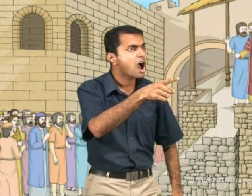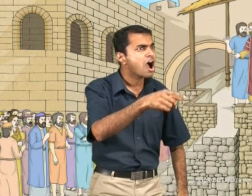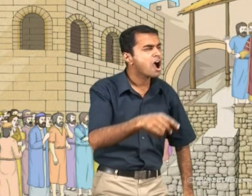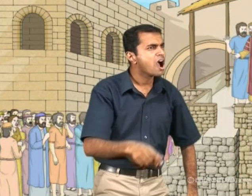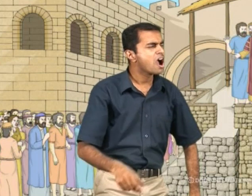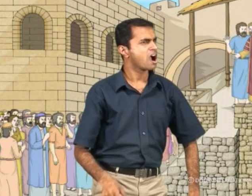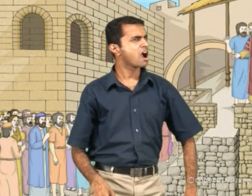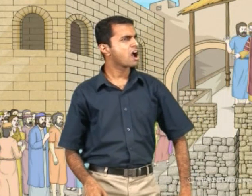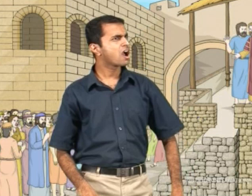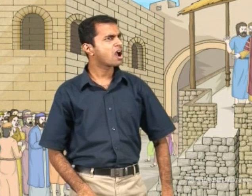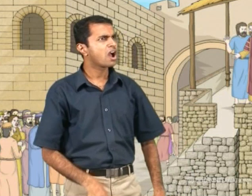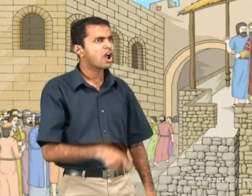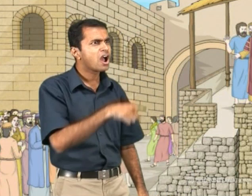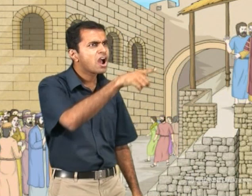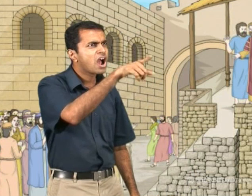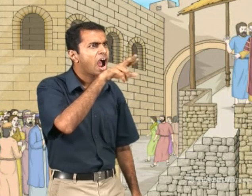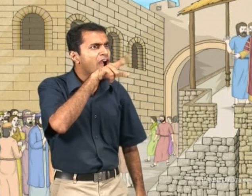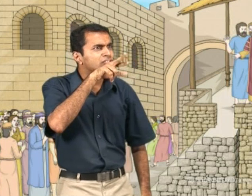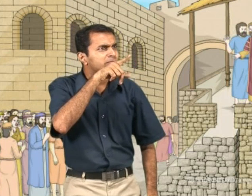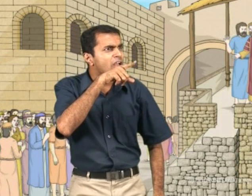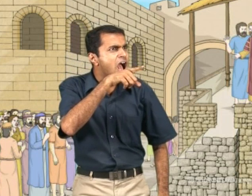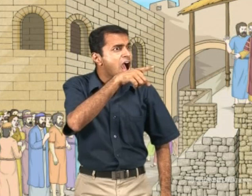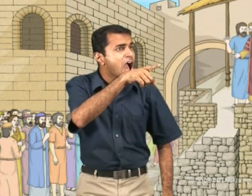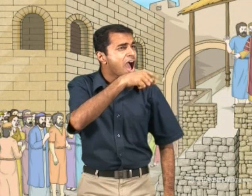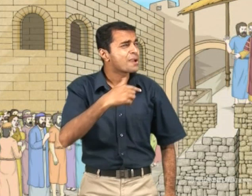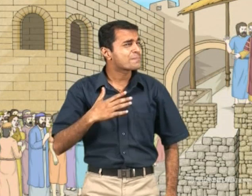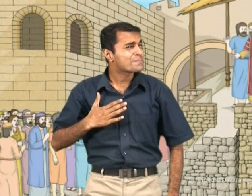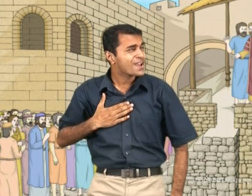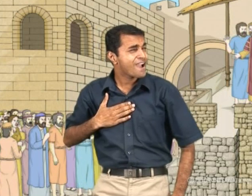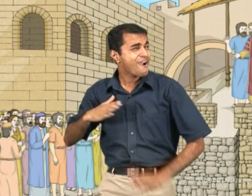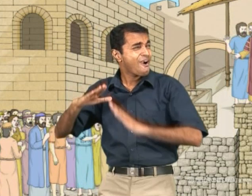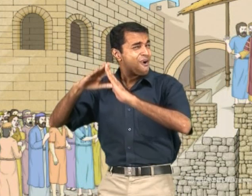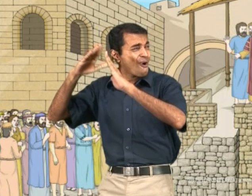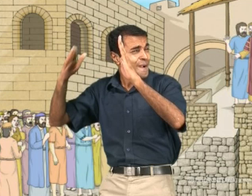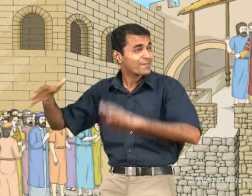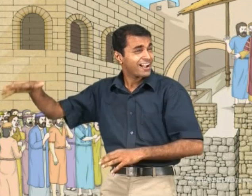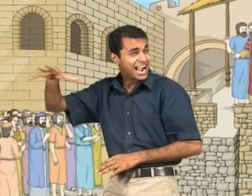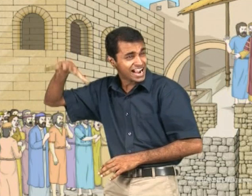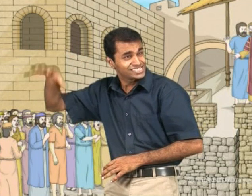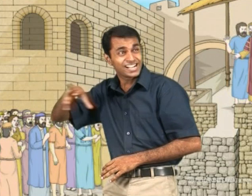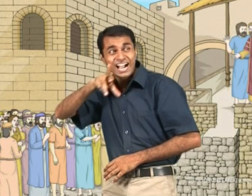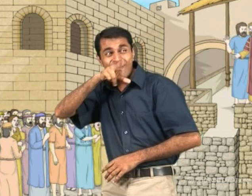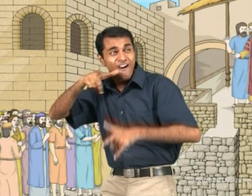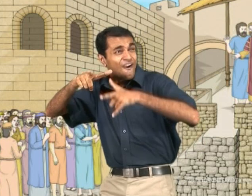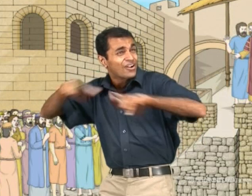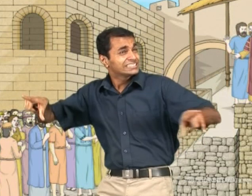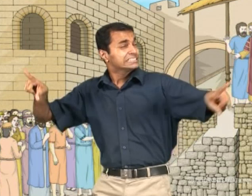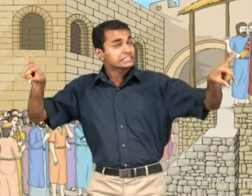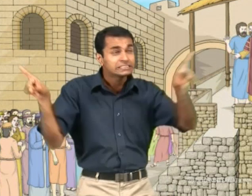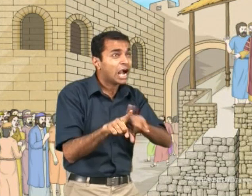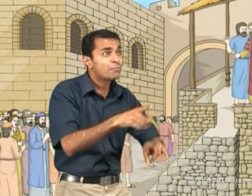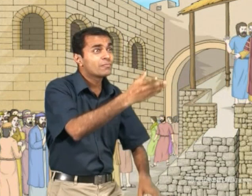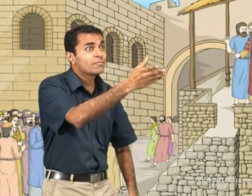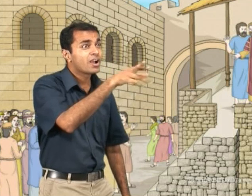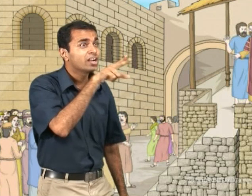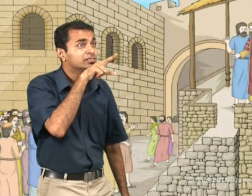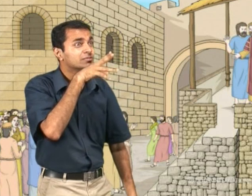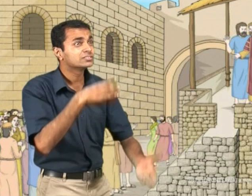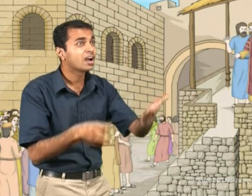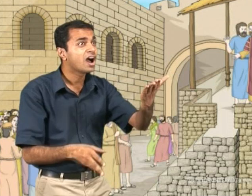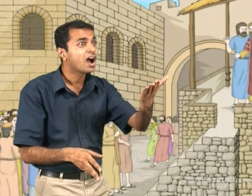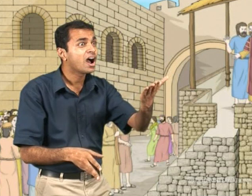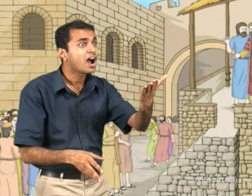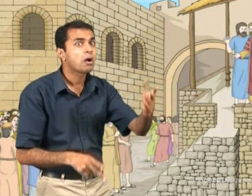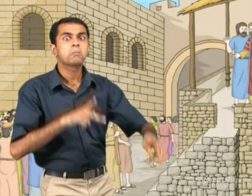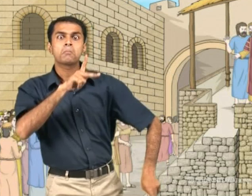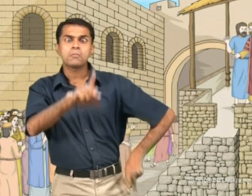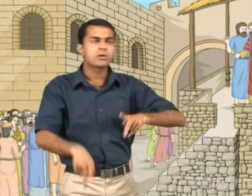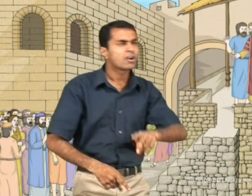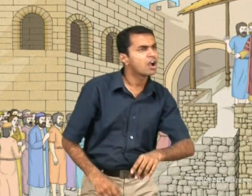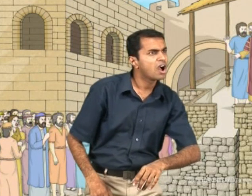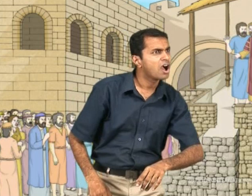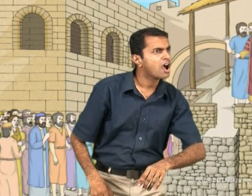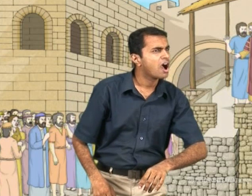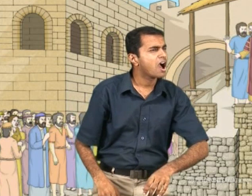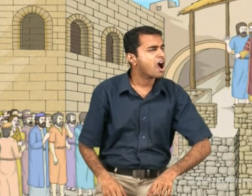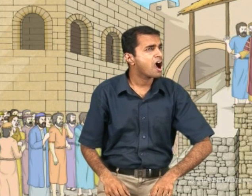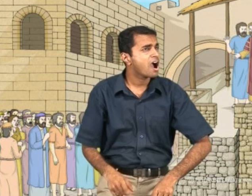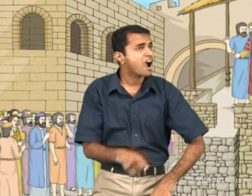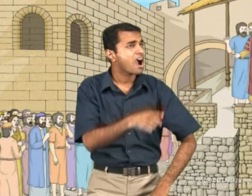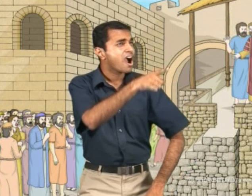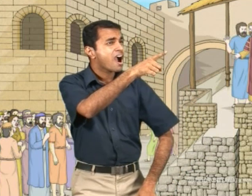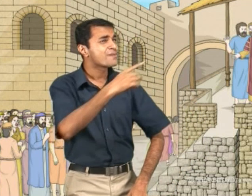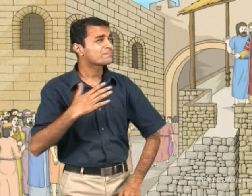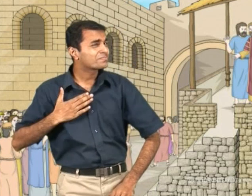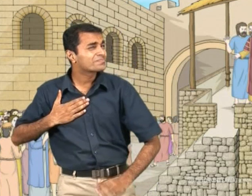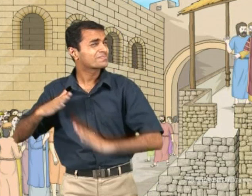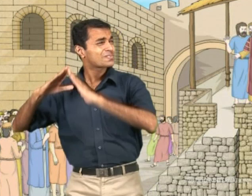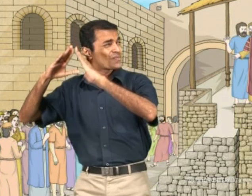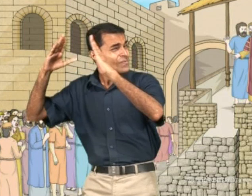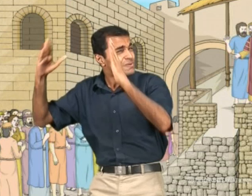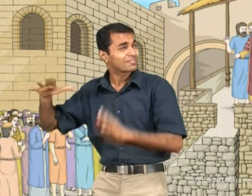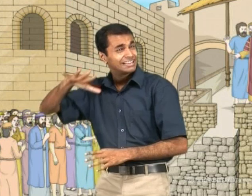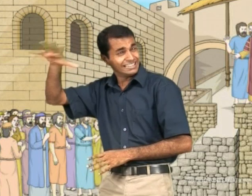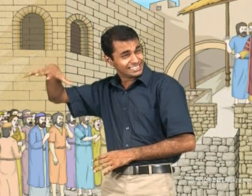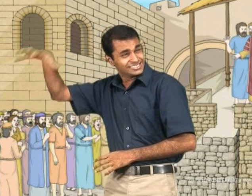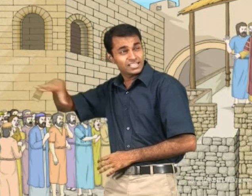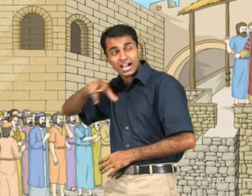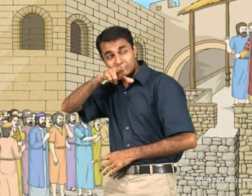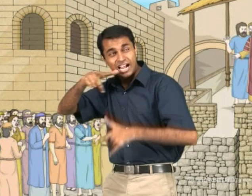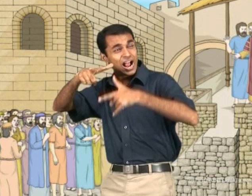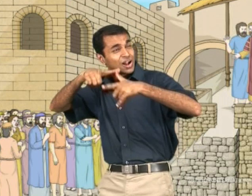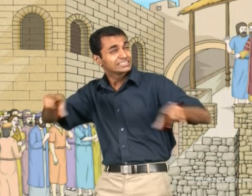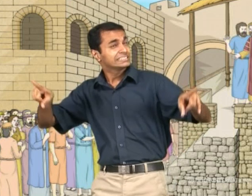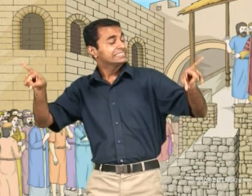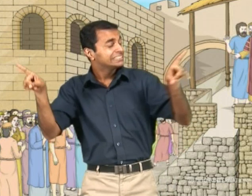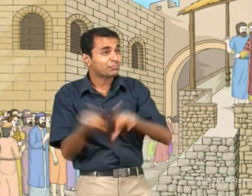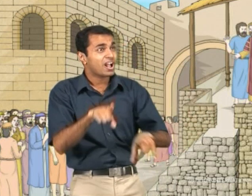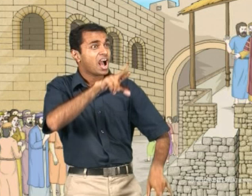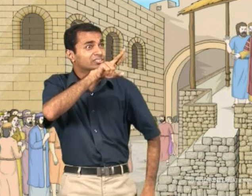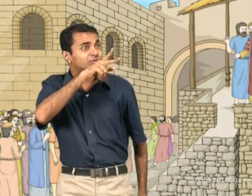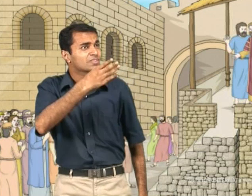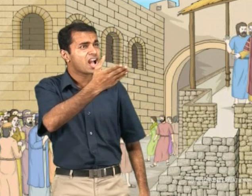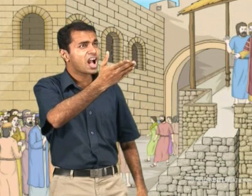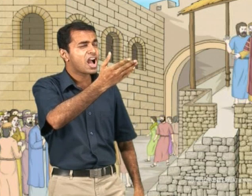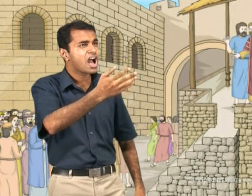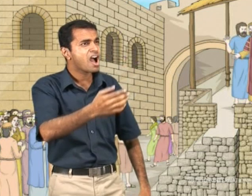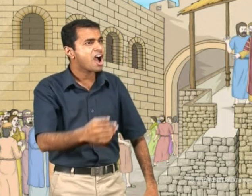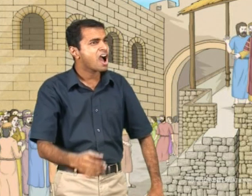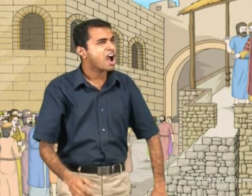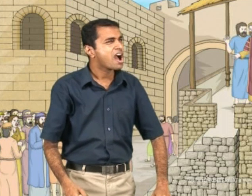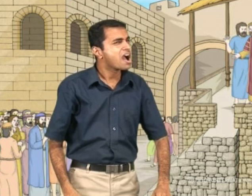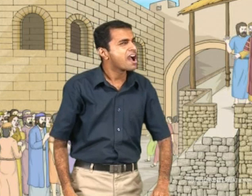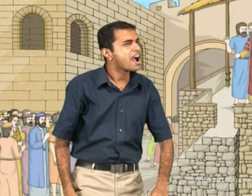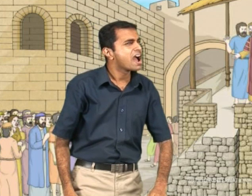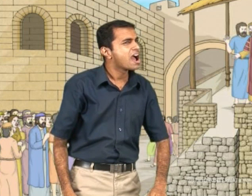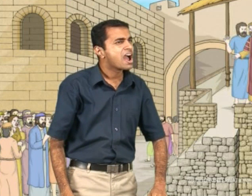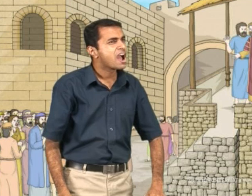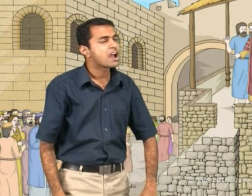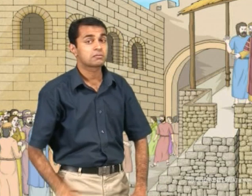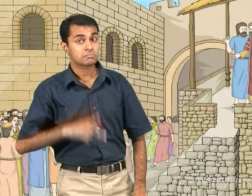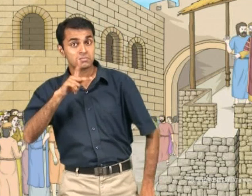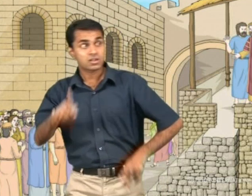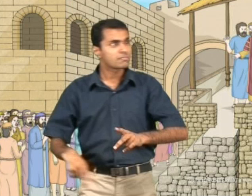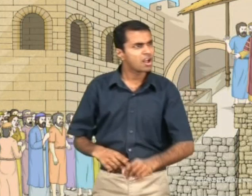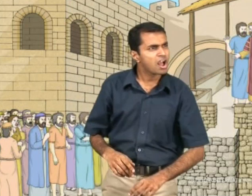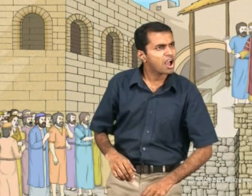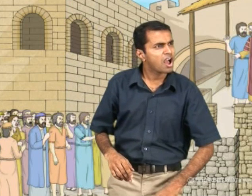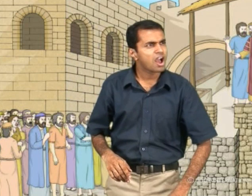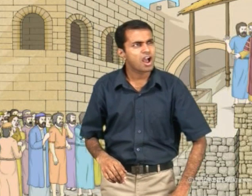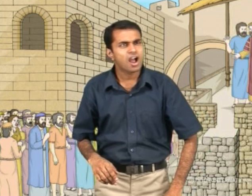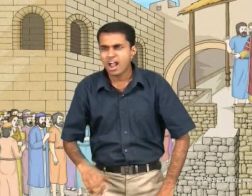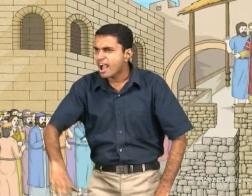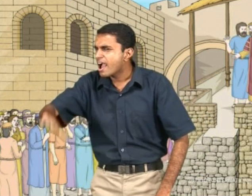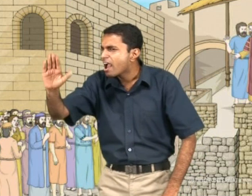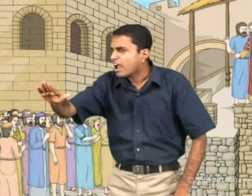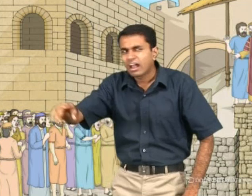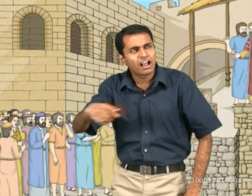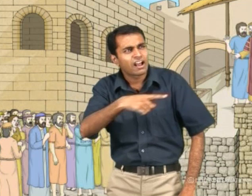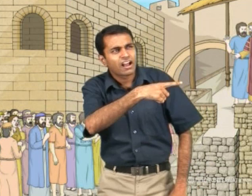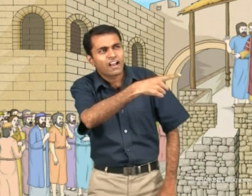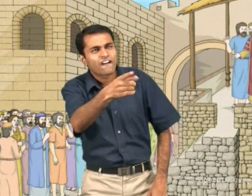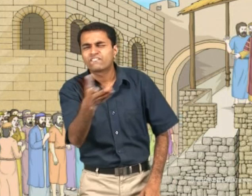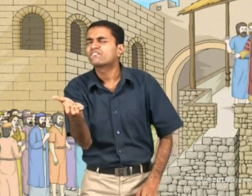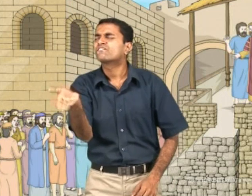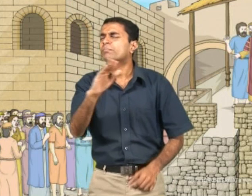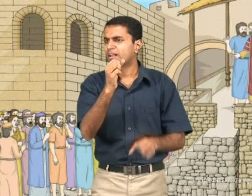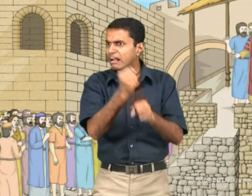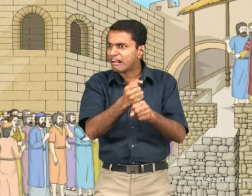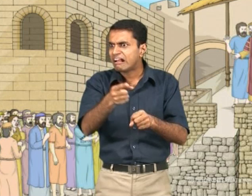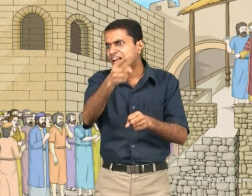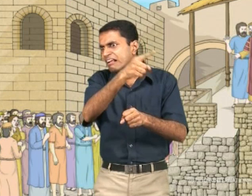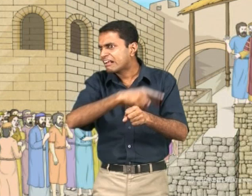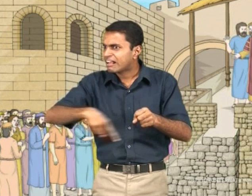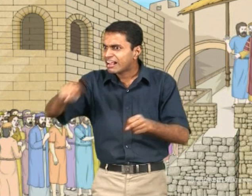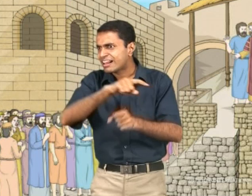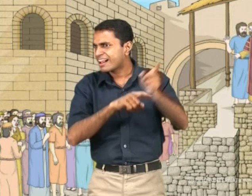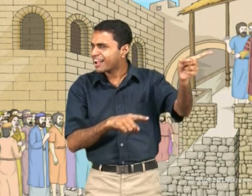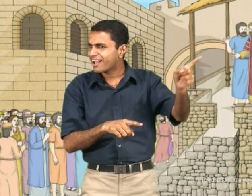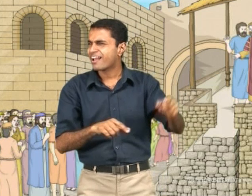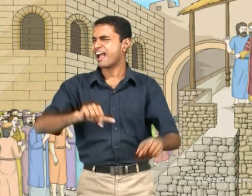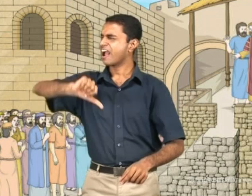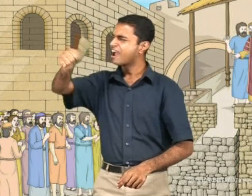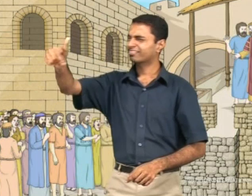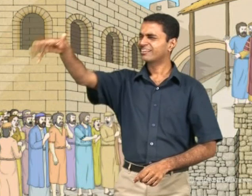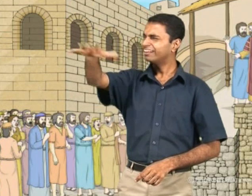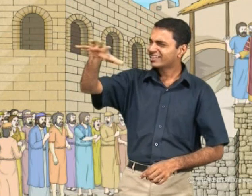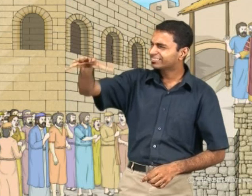Astounded and amazed, they asked, “Are not all these men who are speaking Galileans? How is it then that each of us hears them in his own native language? Parthians, Medes, and Elamites;